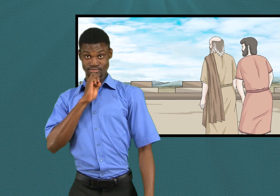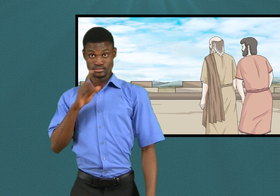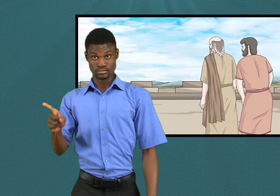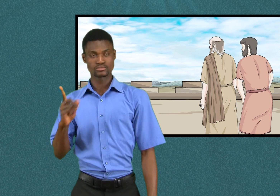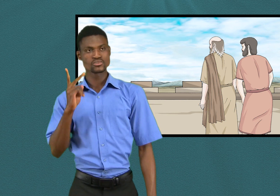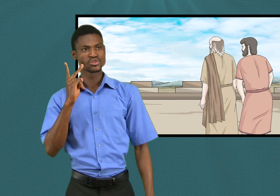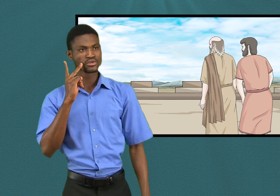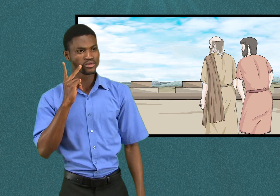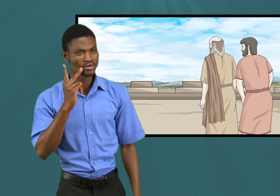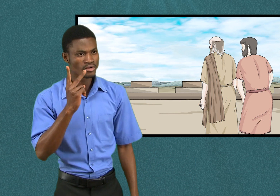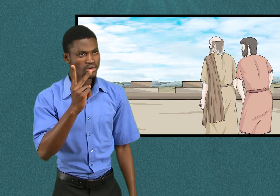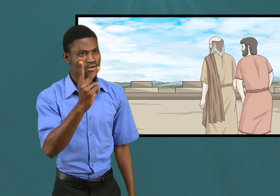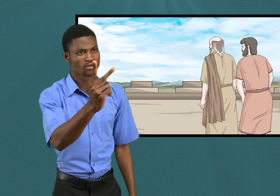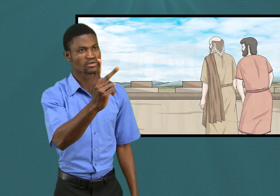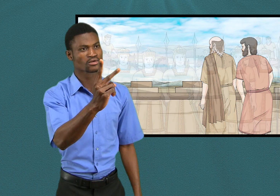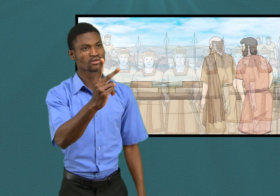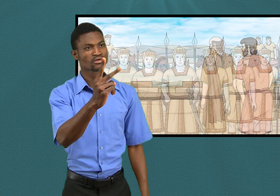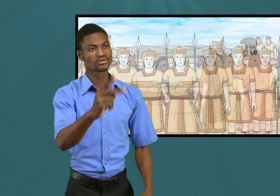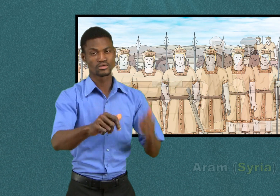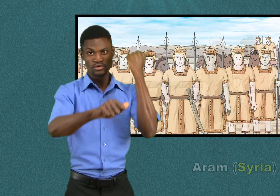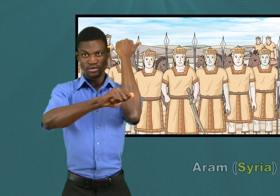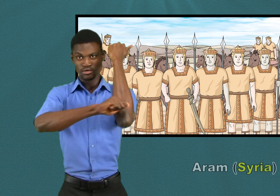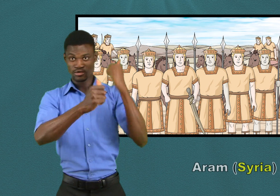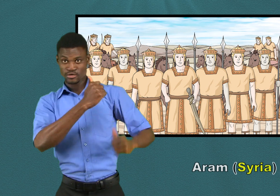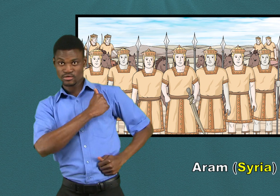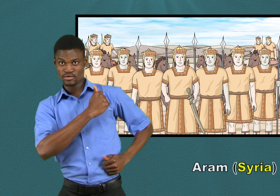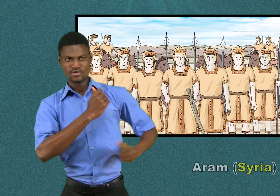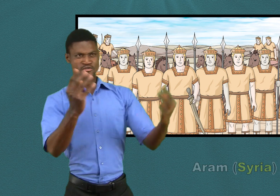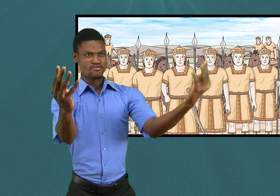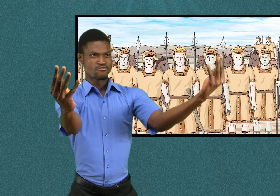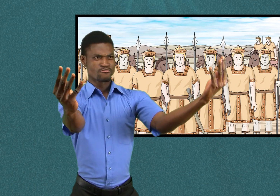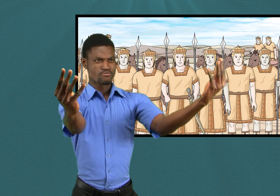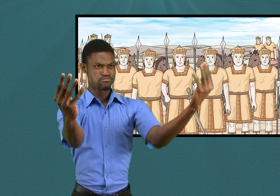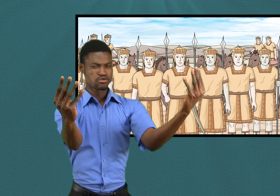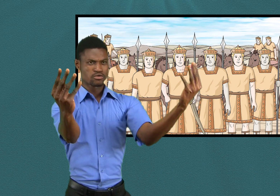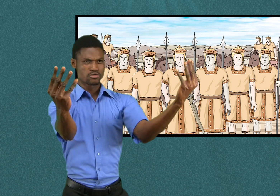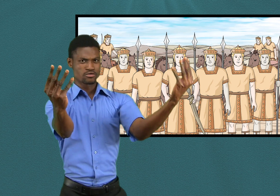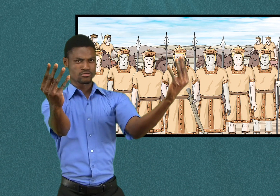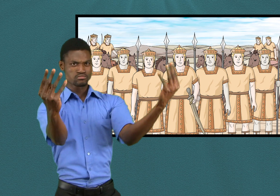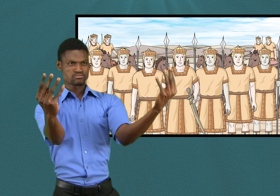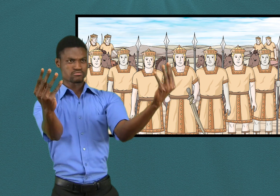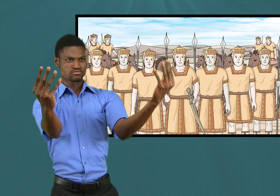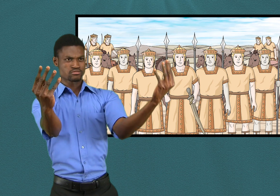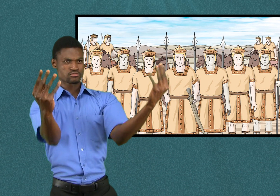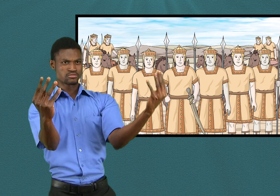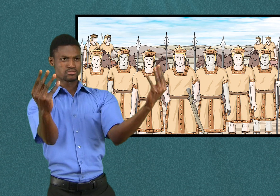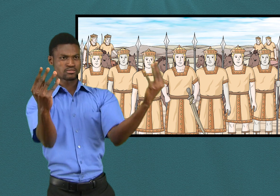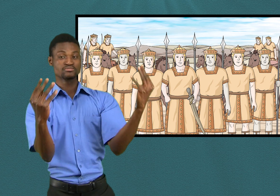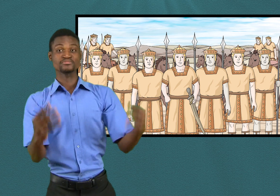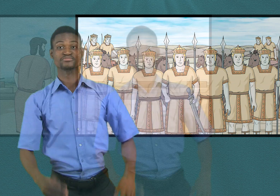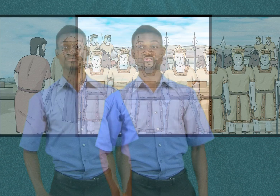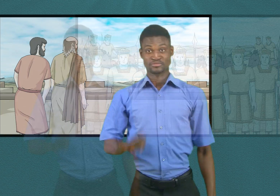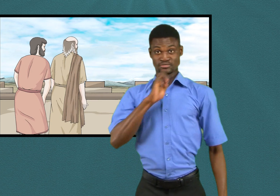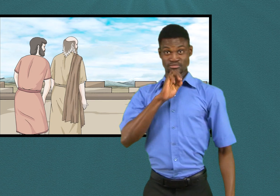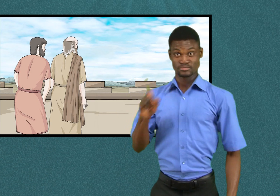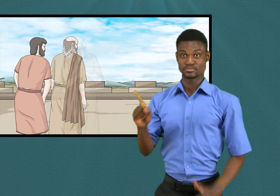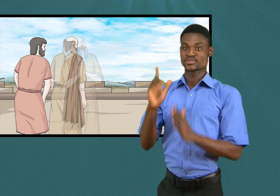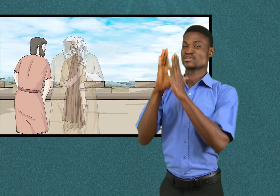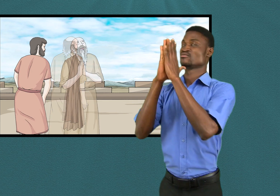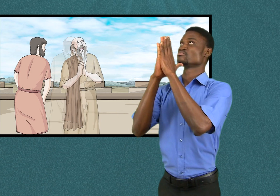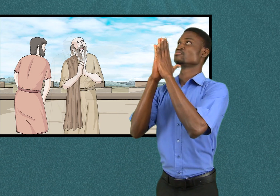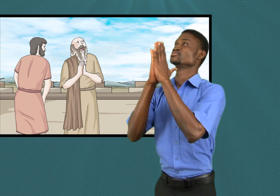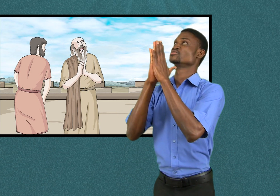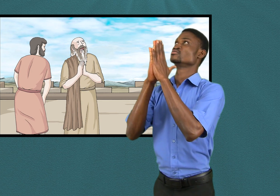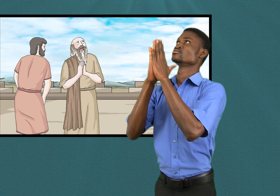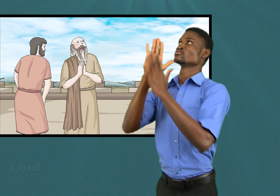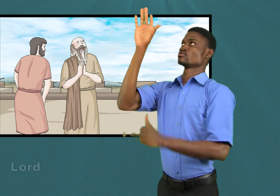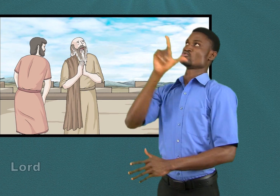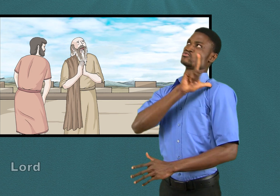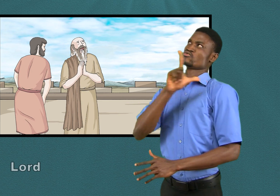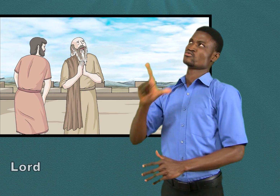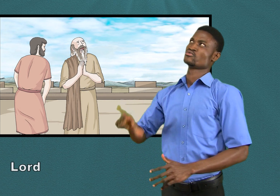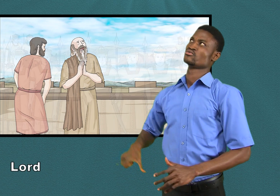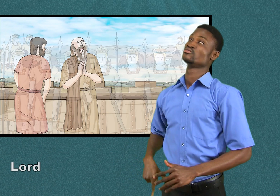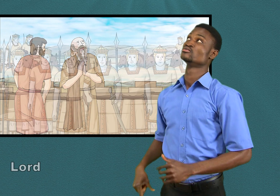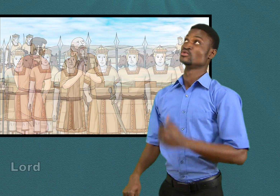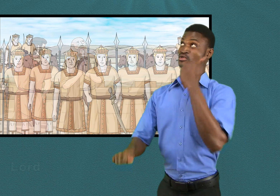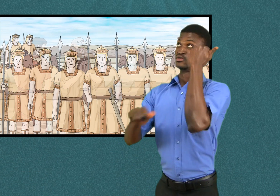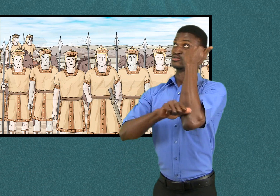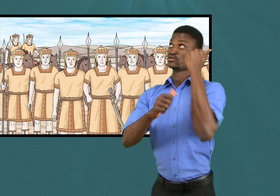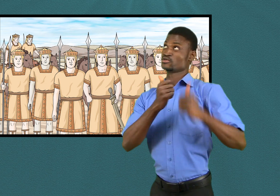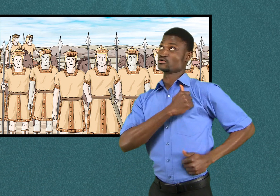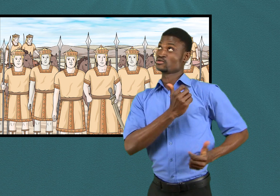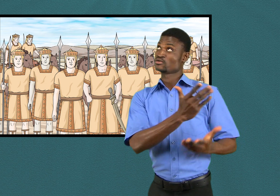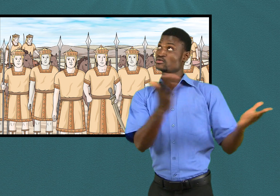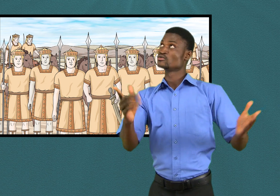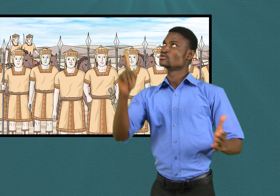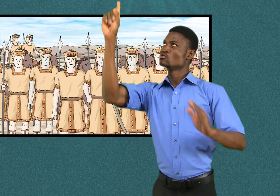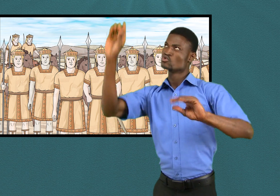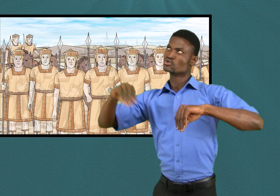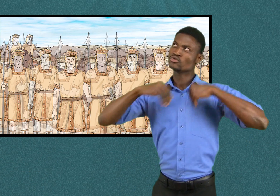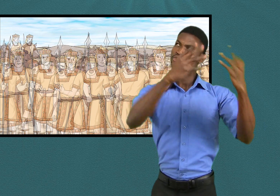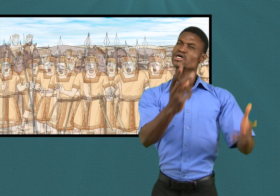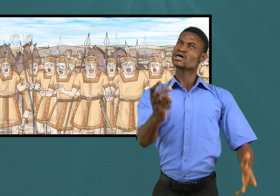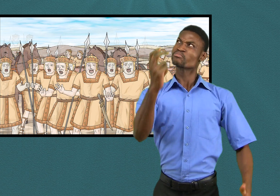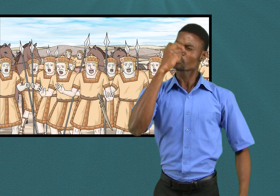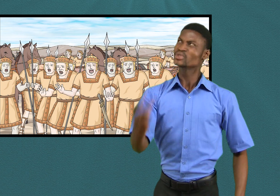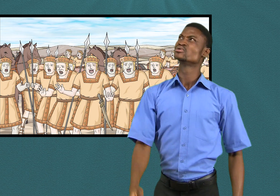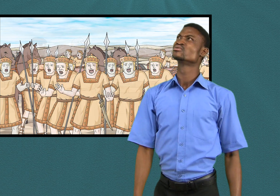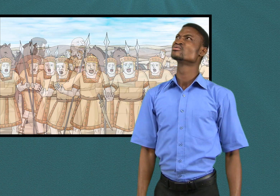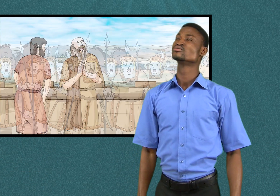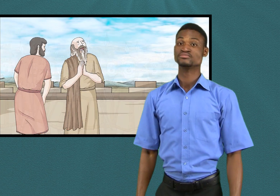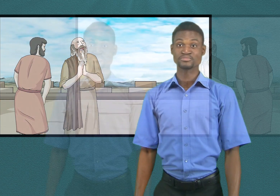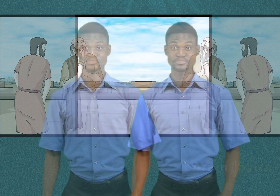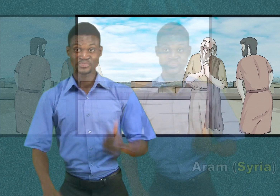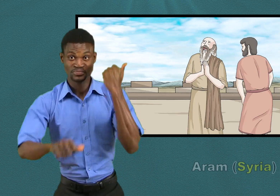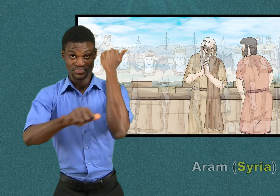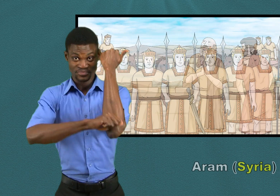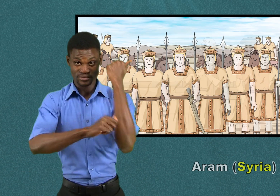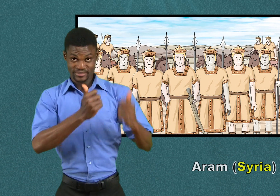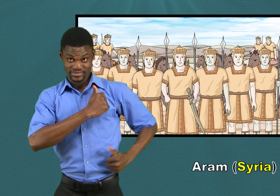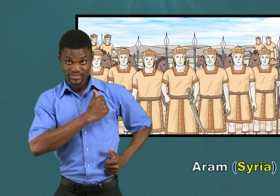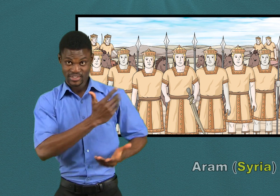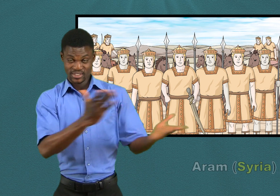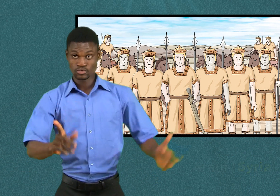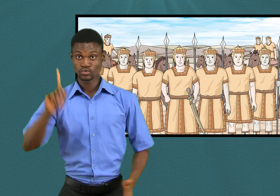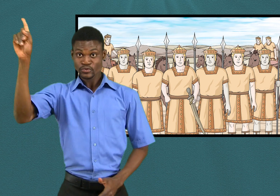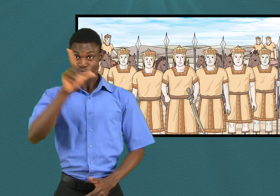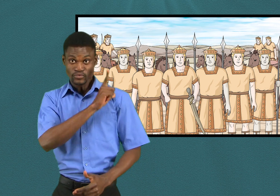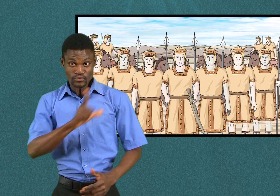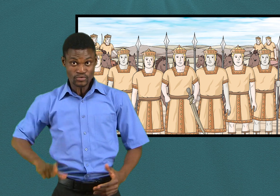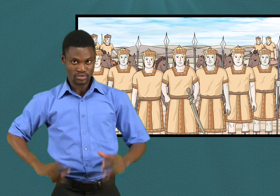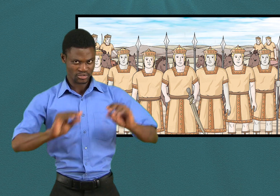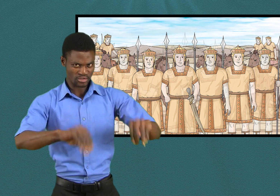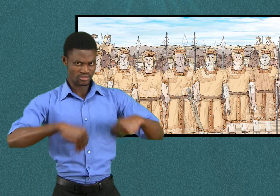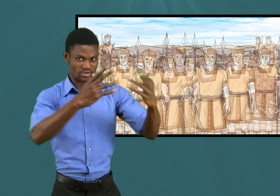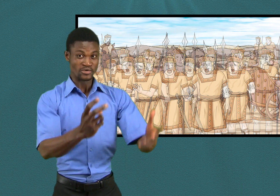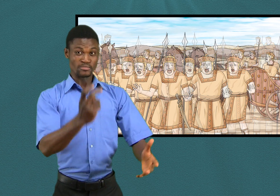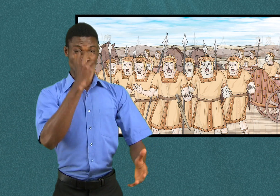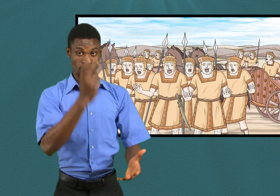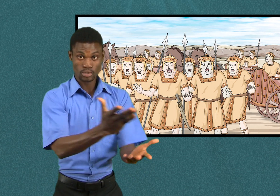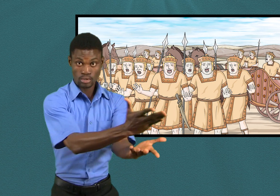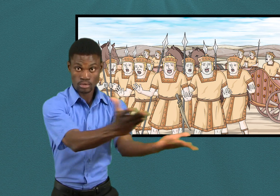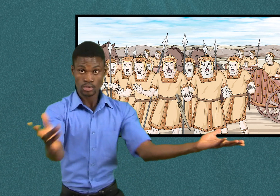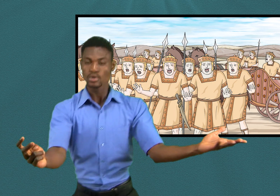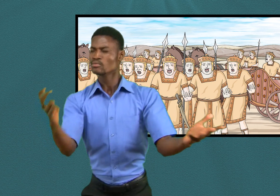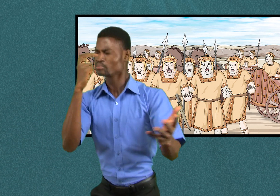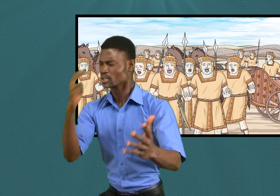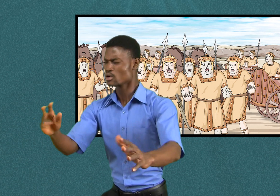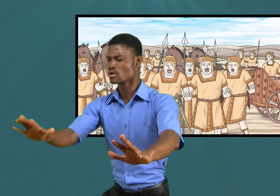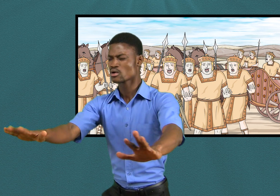As the Arameans came down against him, Elisha prayed to the LORD, “Please strike these people with blindness.”